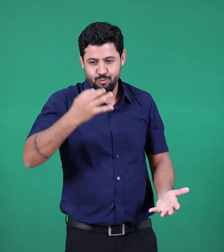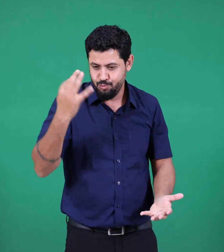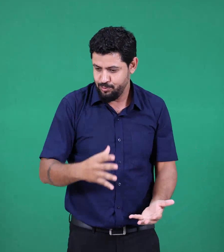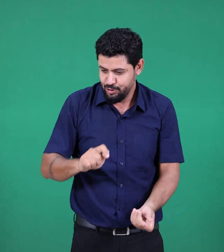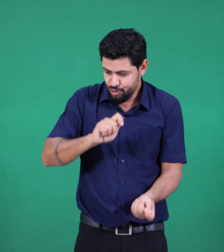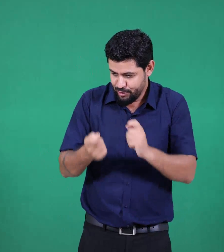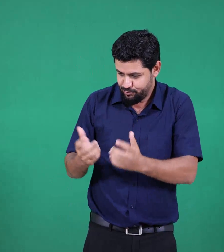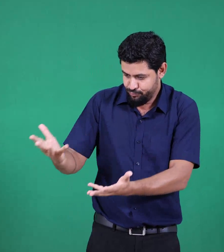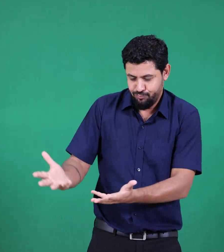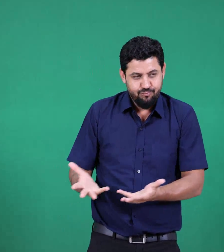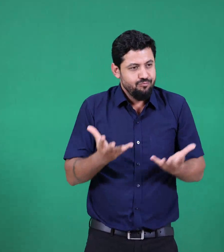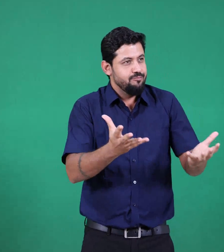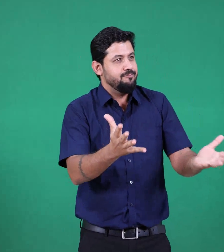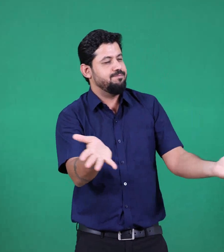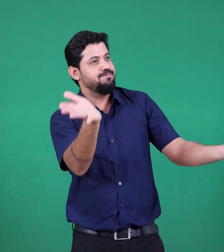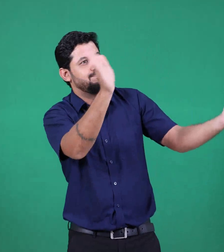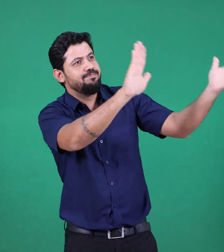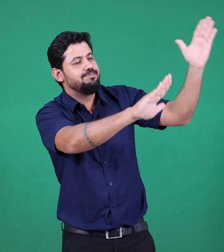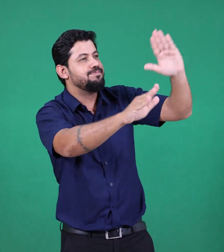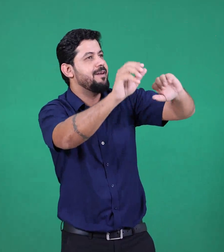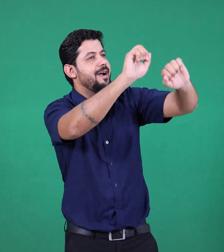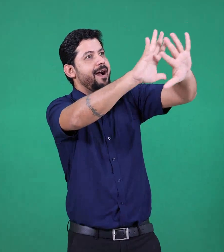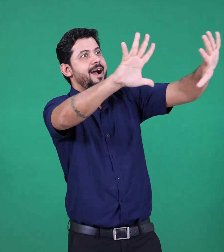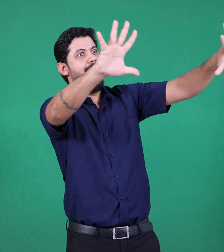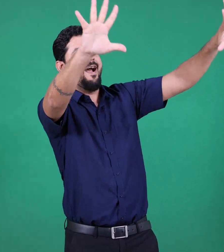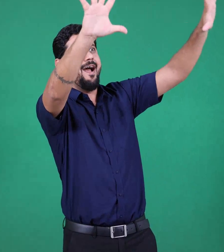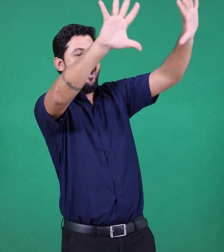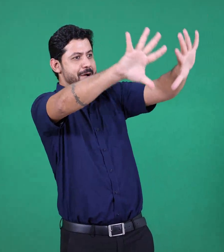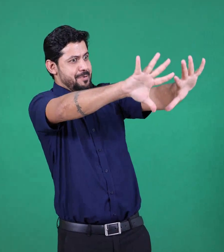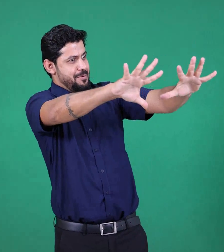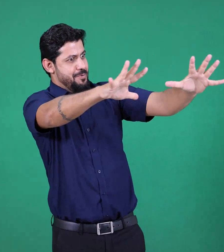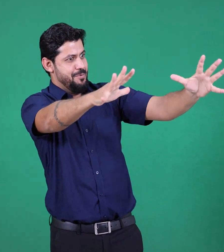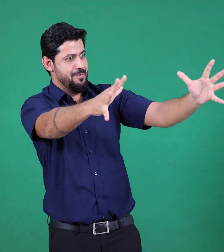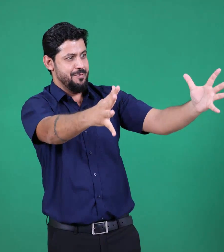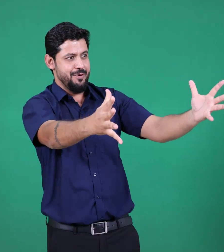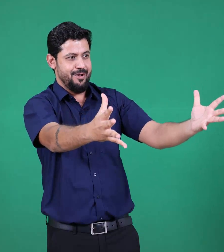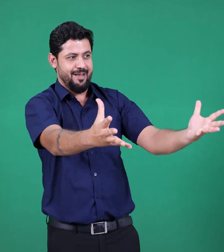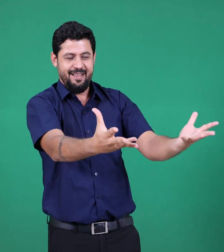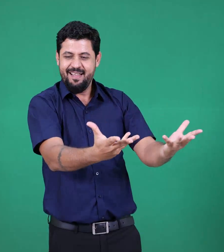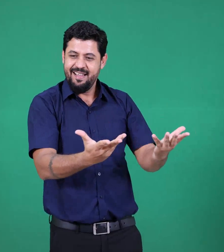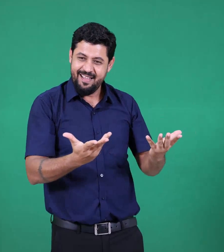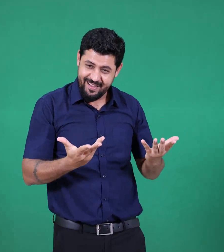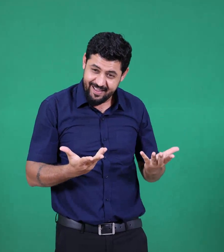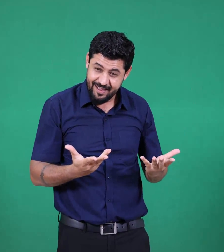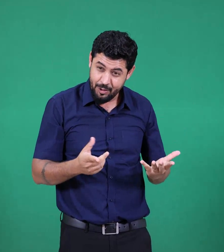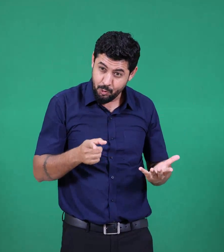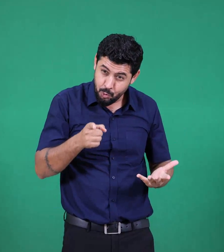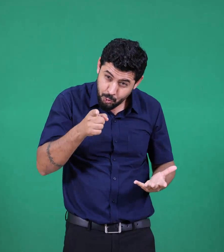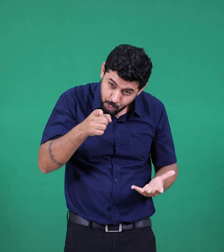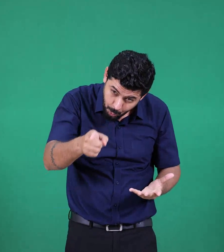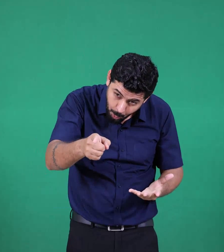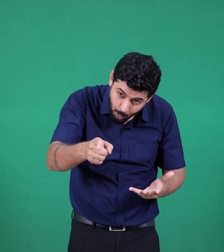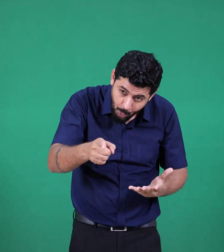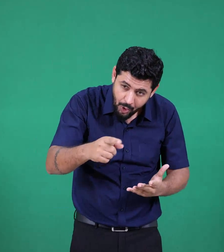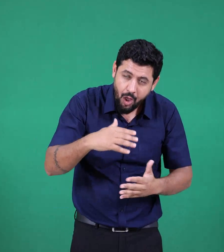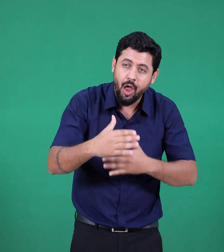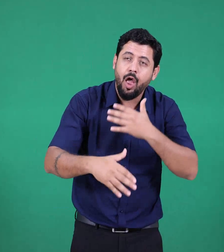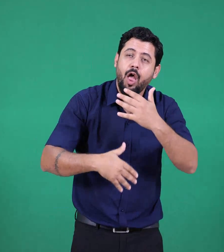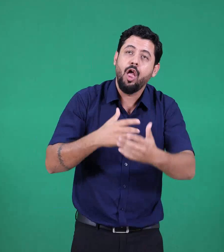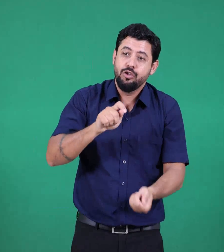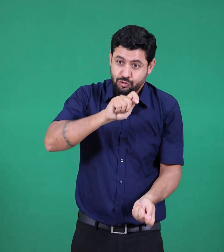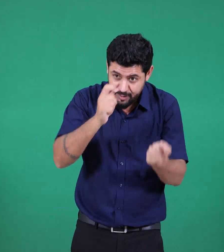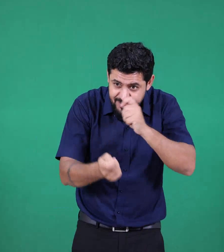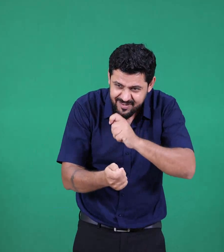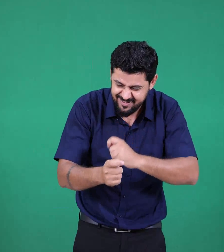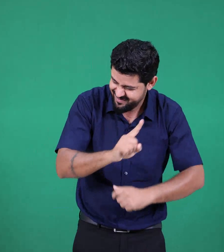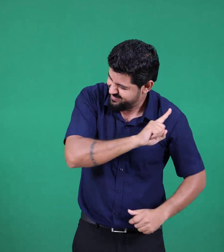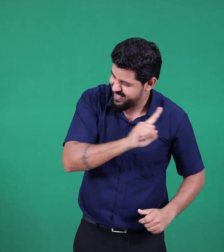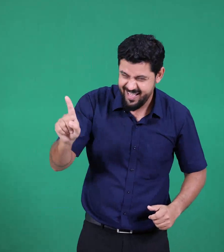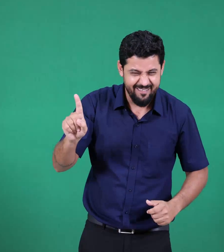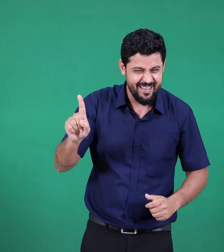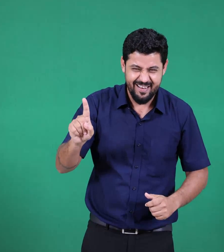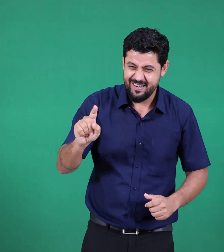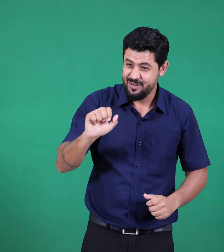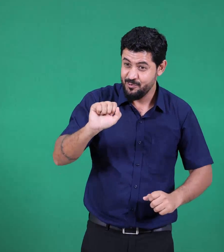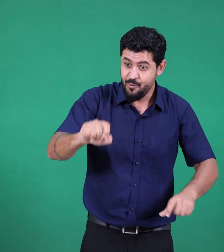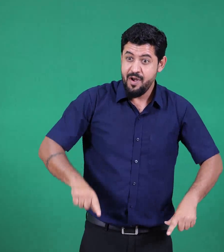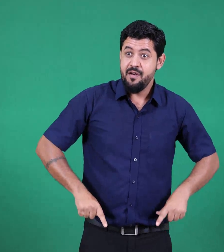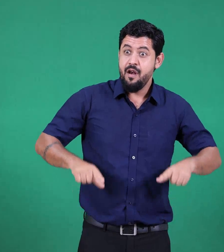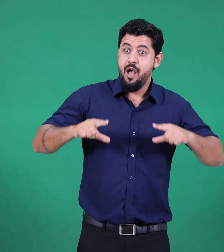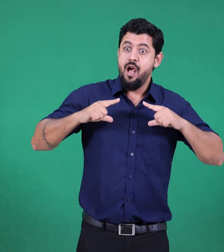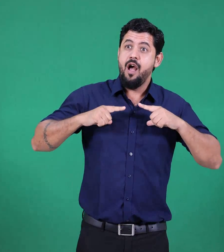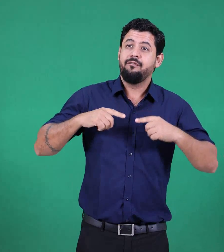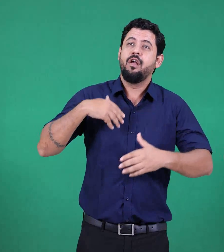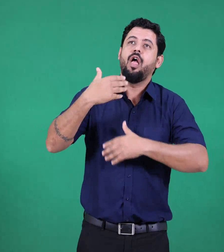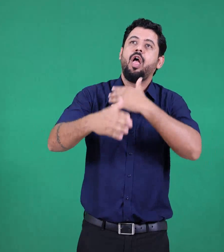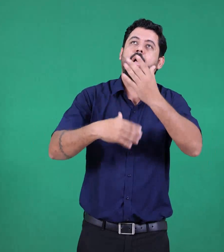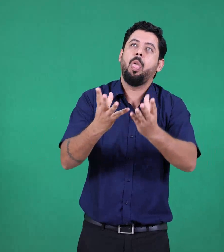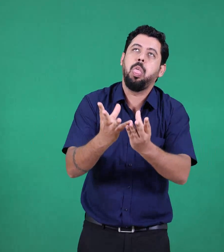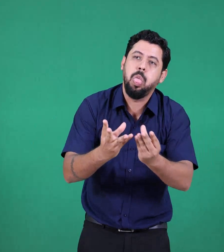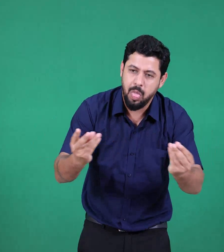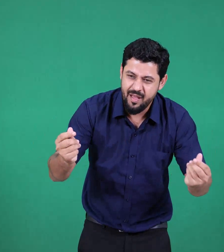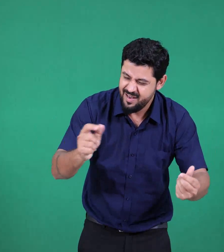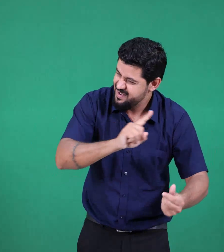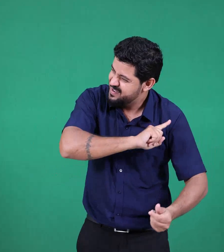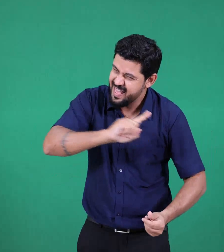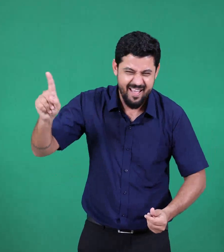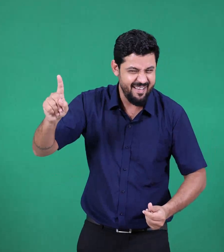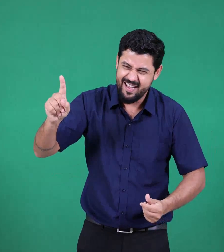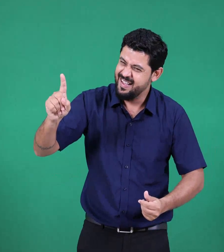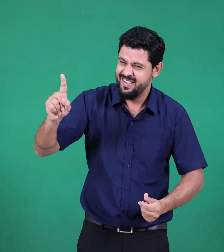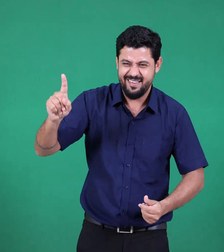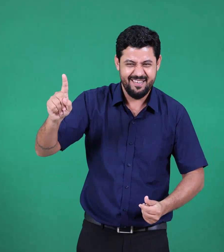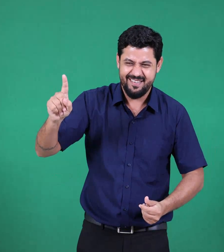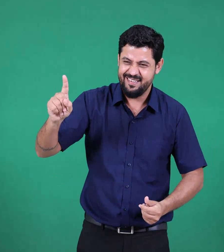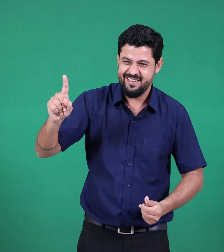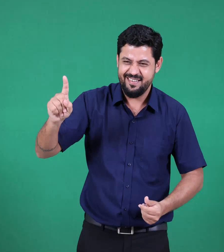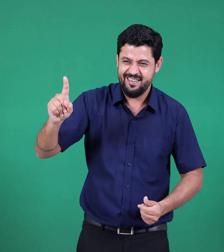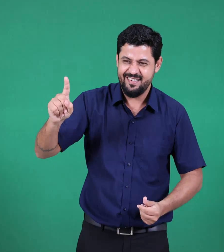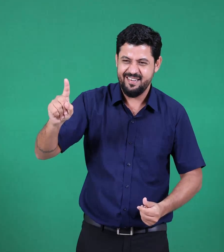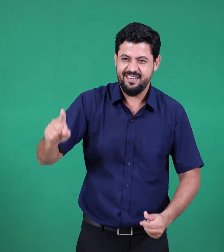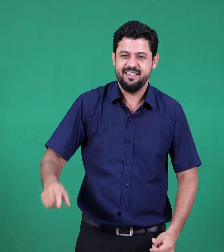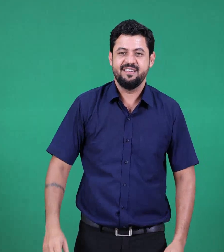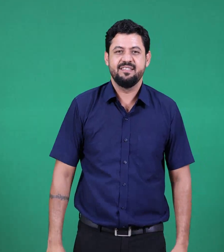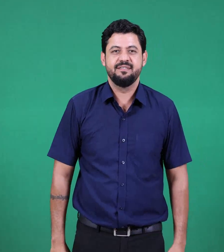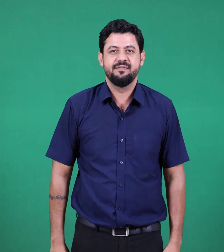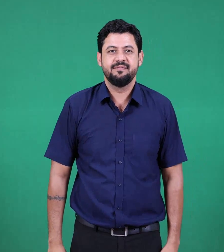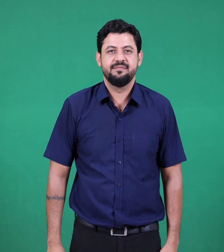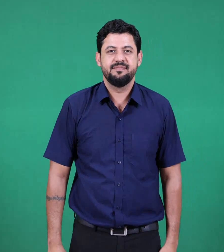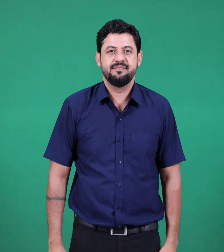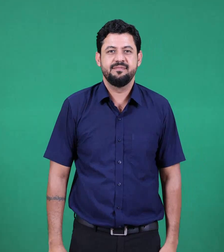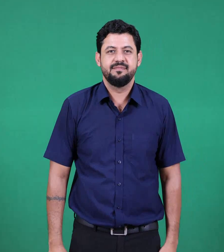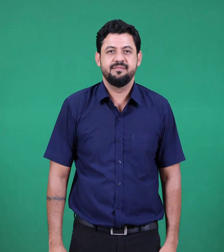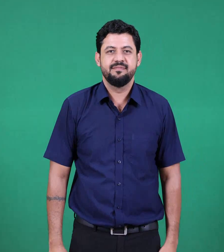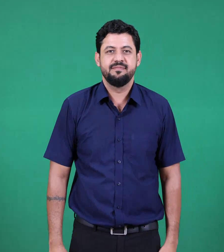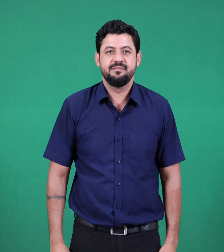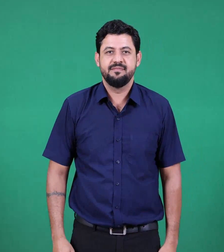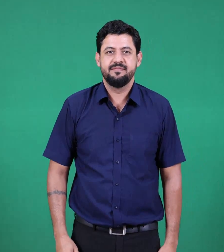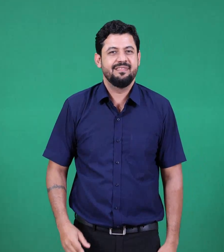but You remain the same, and Your years will never end."